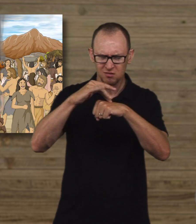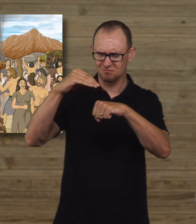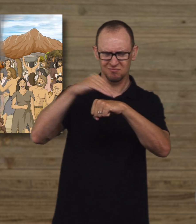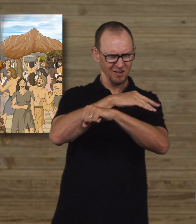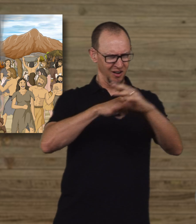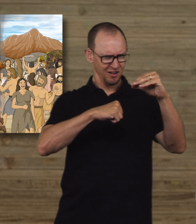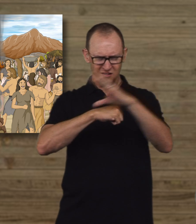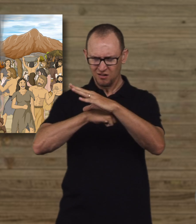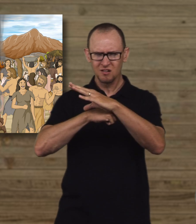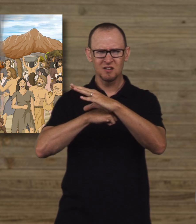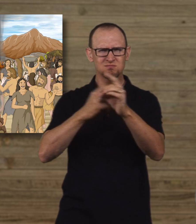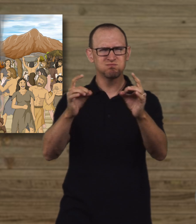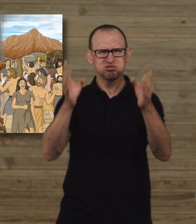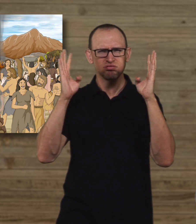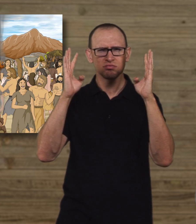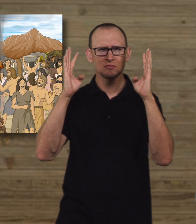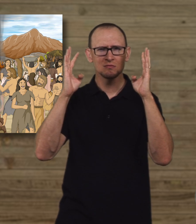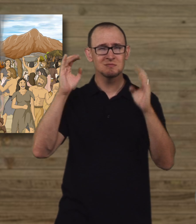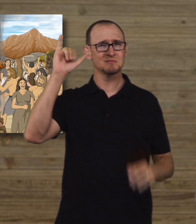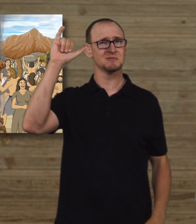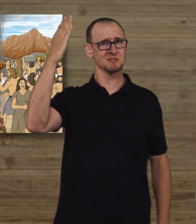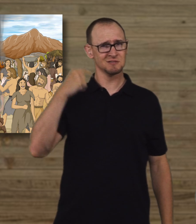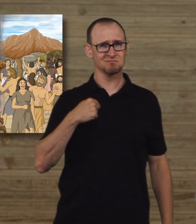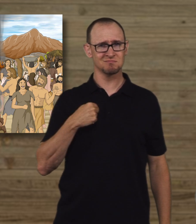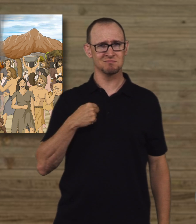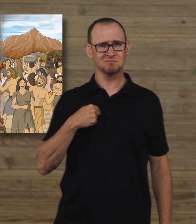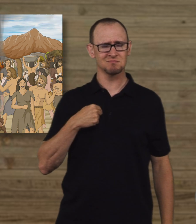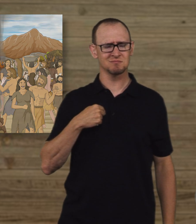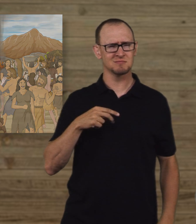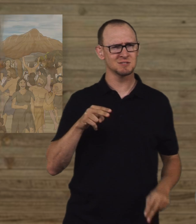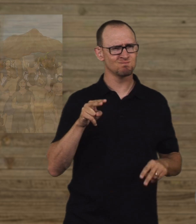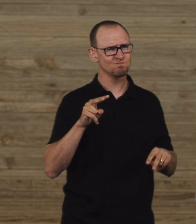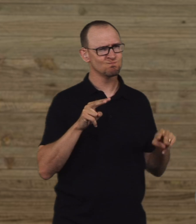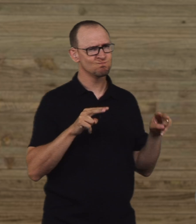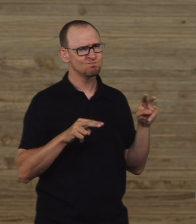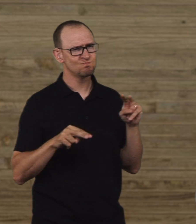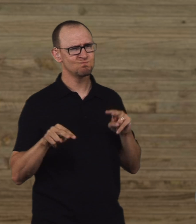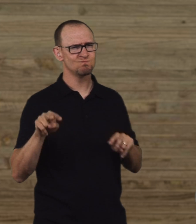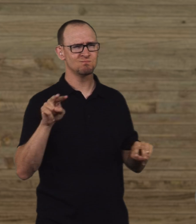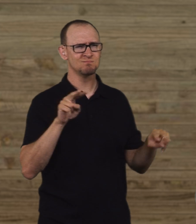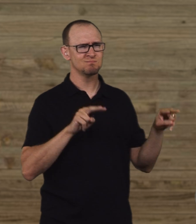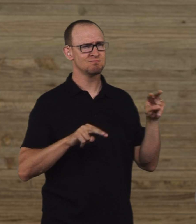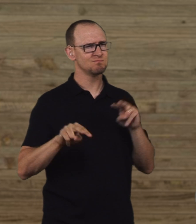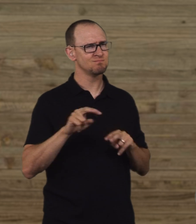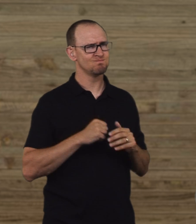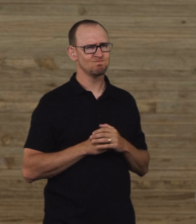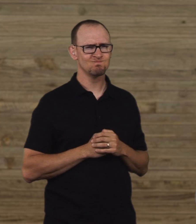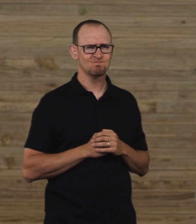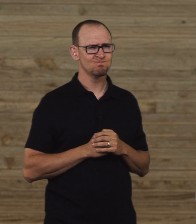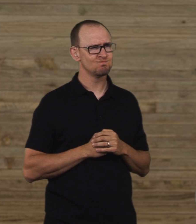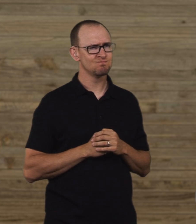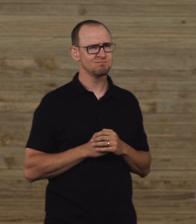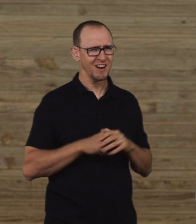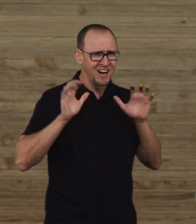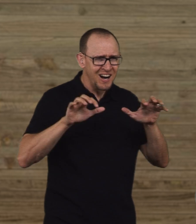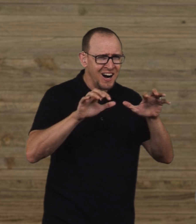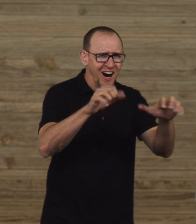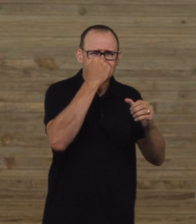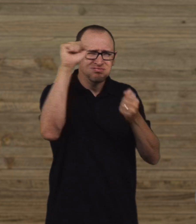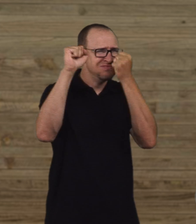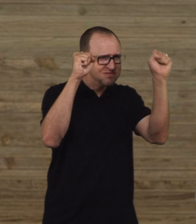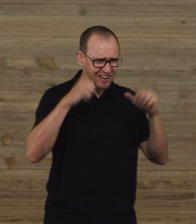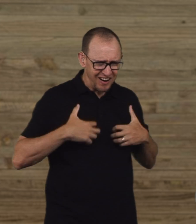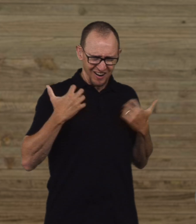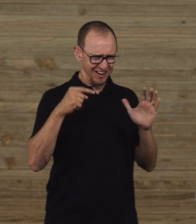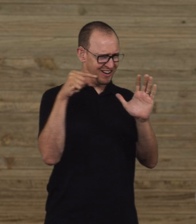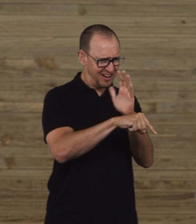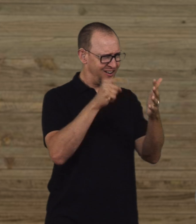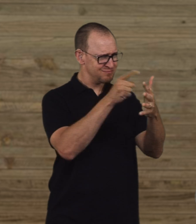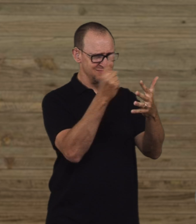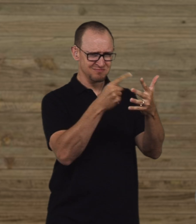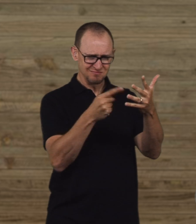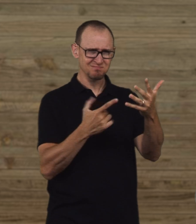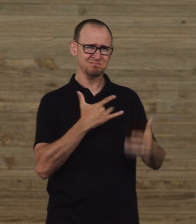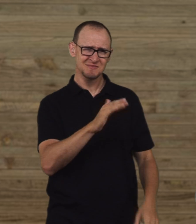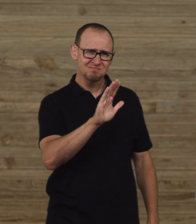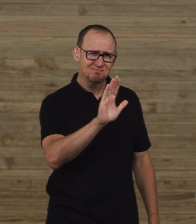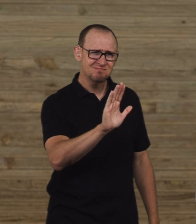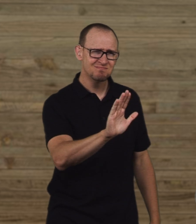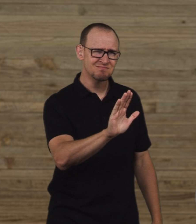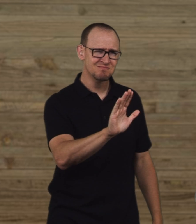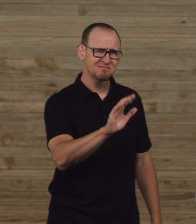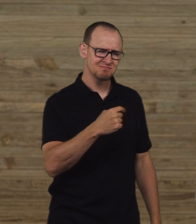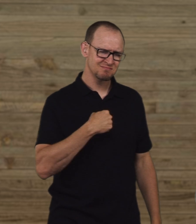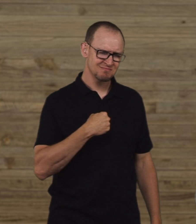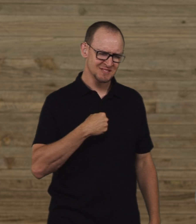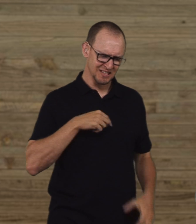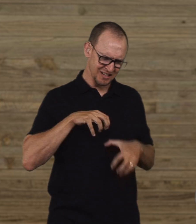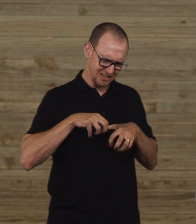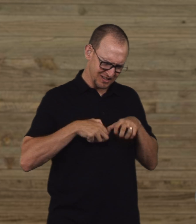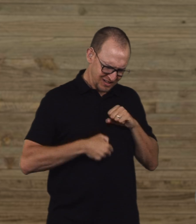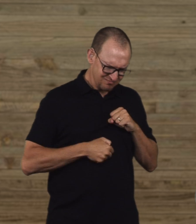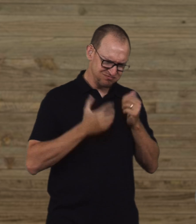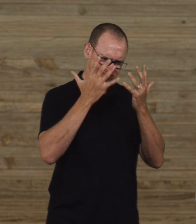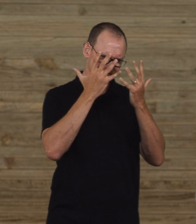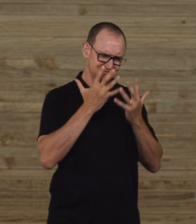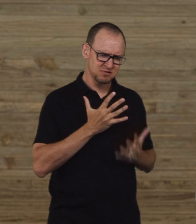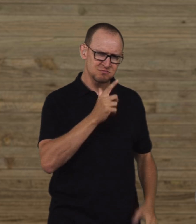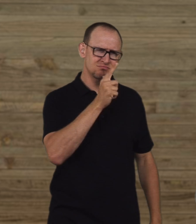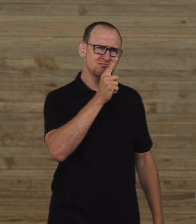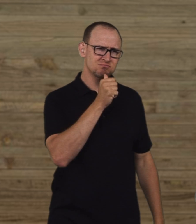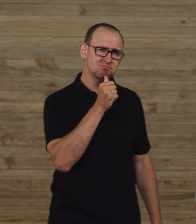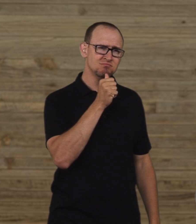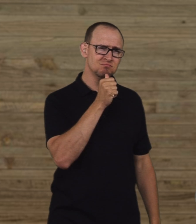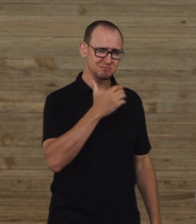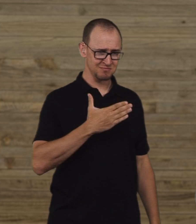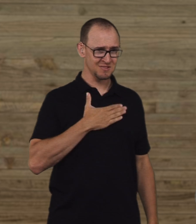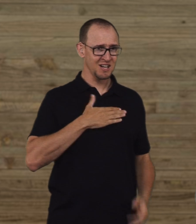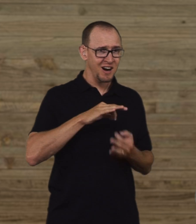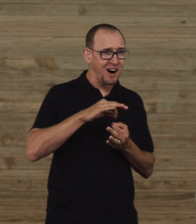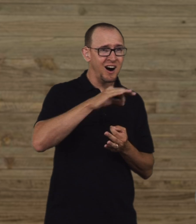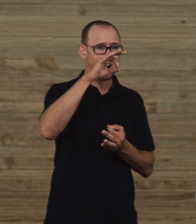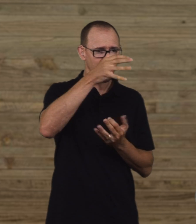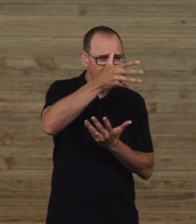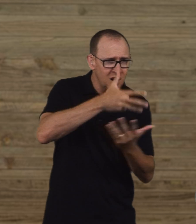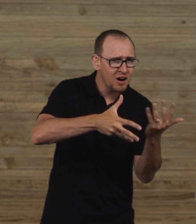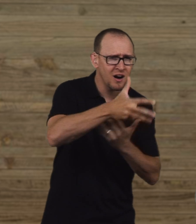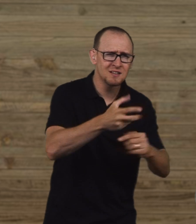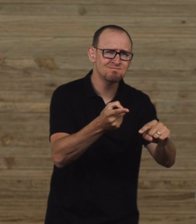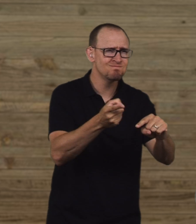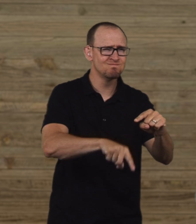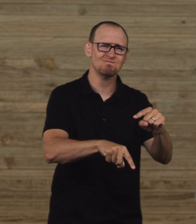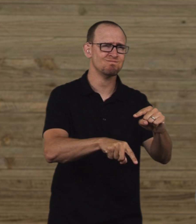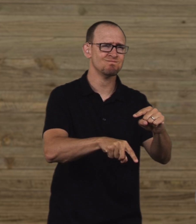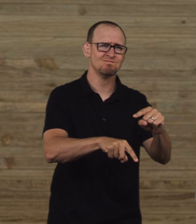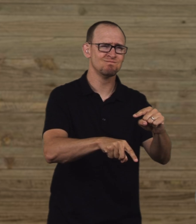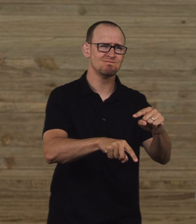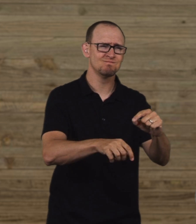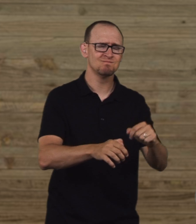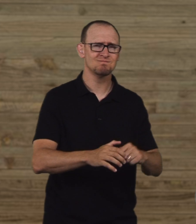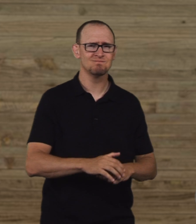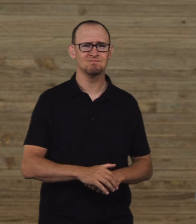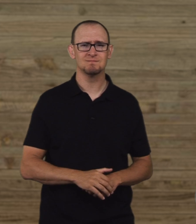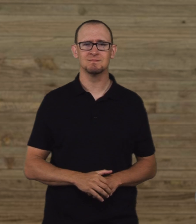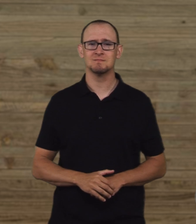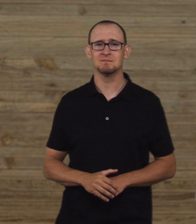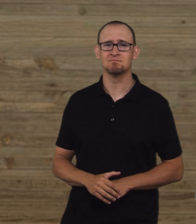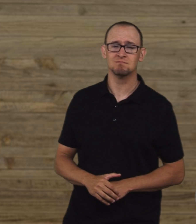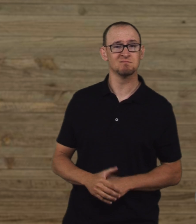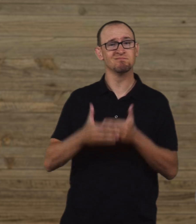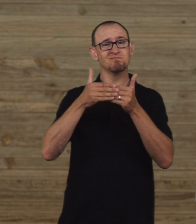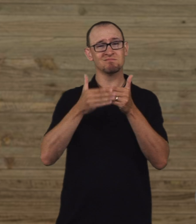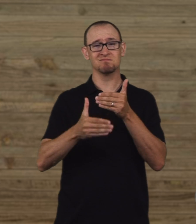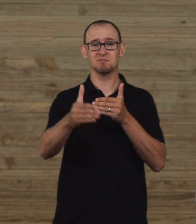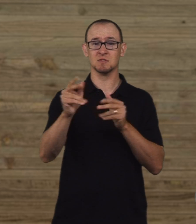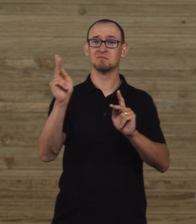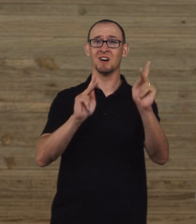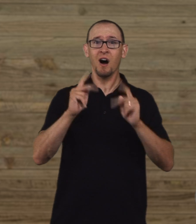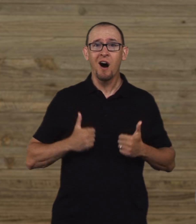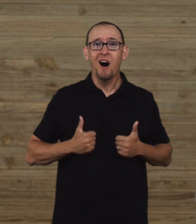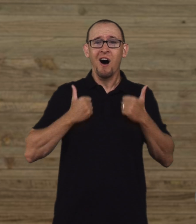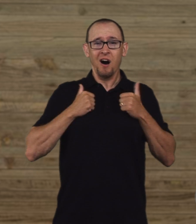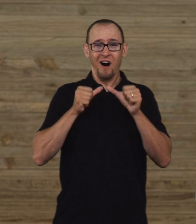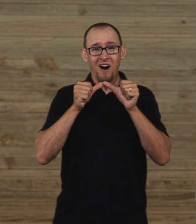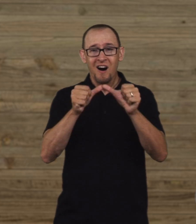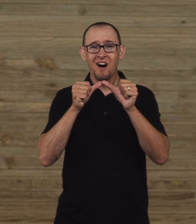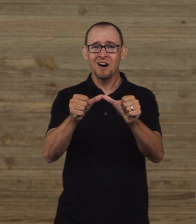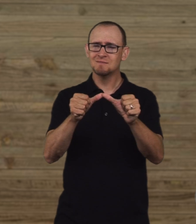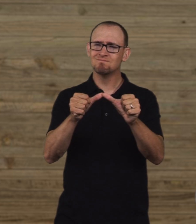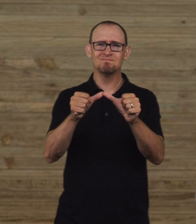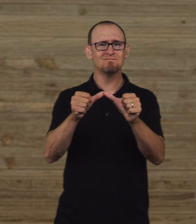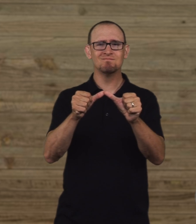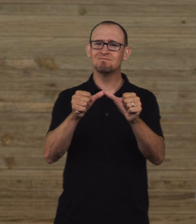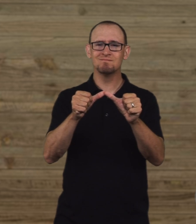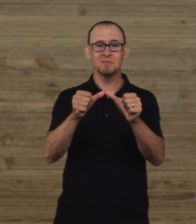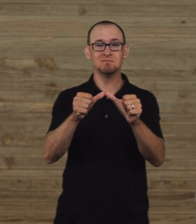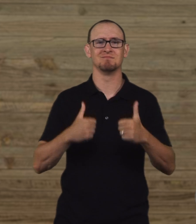Then the LORD saw that the wickedness of man was great upon the earth, and that every inclination of the thoughts of his heart was altogether evil all the time.